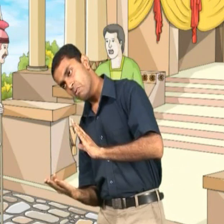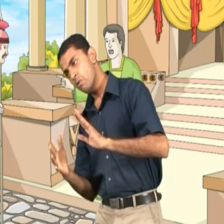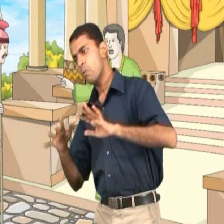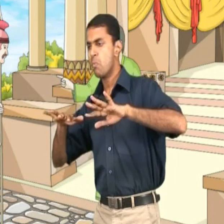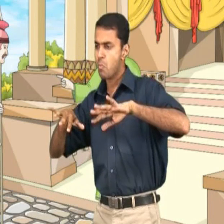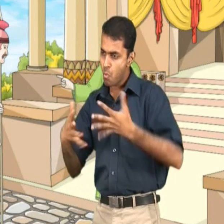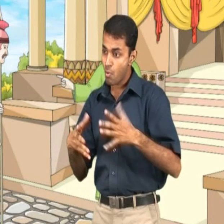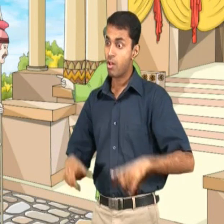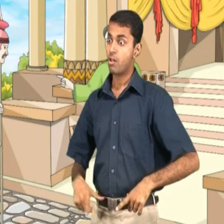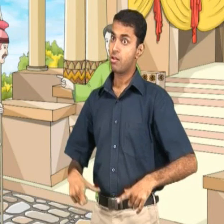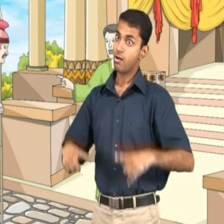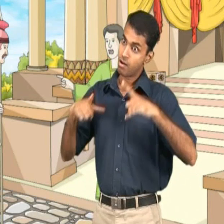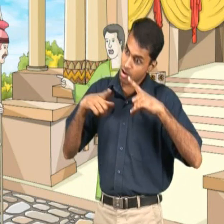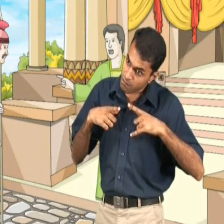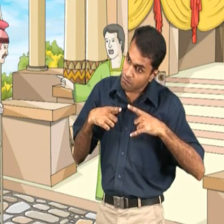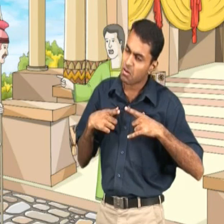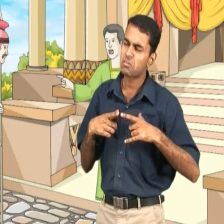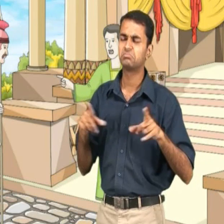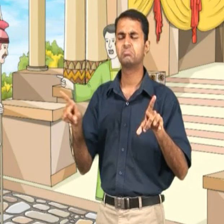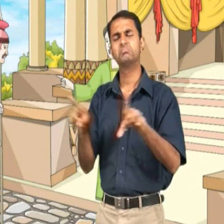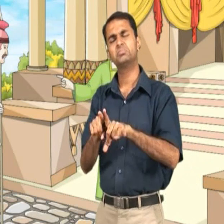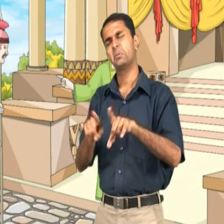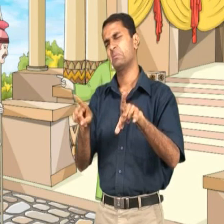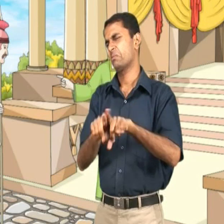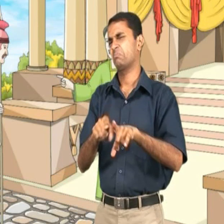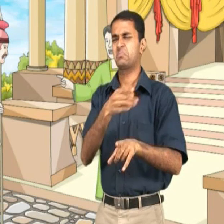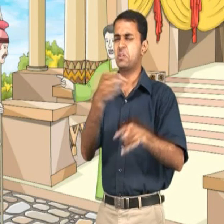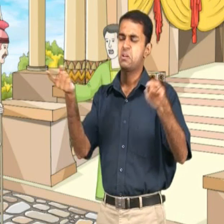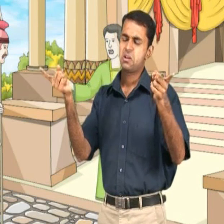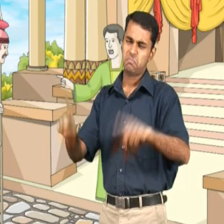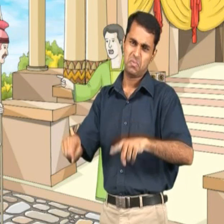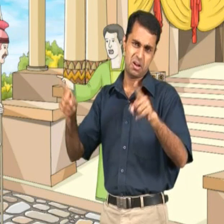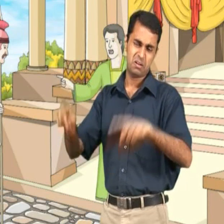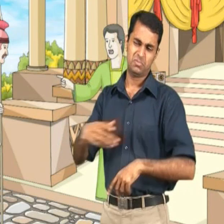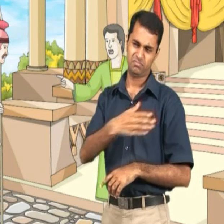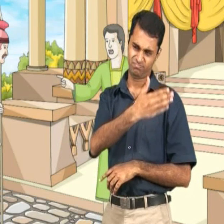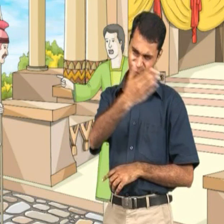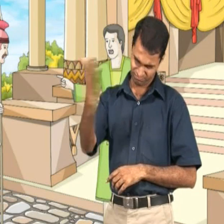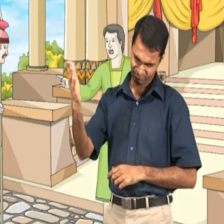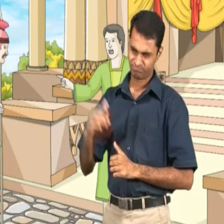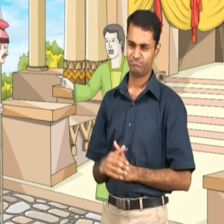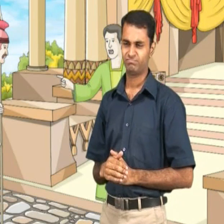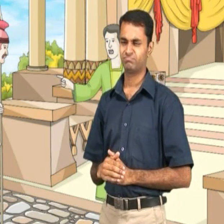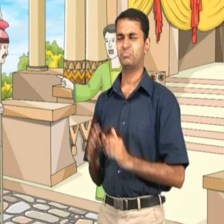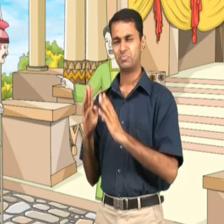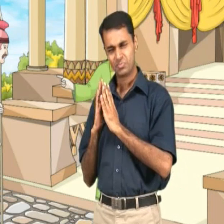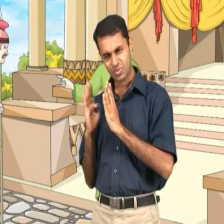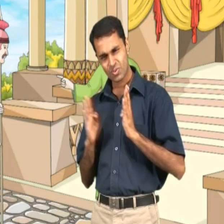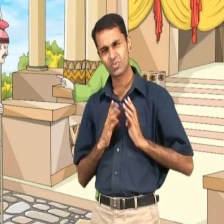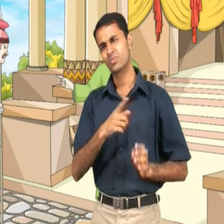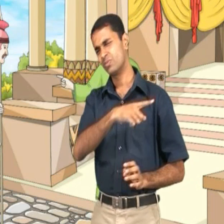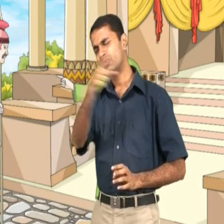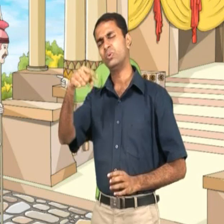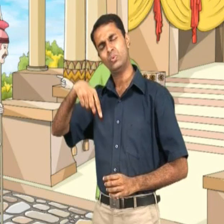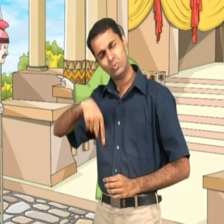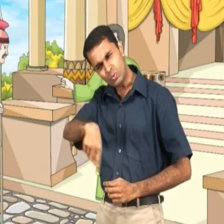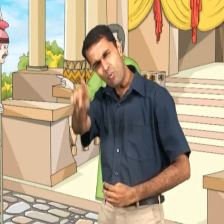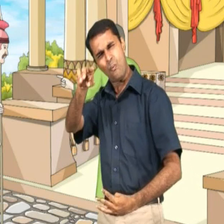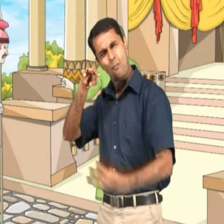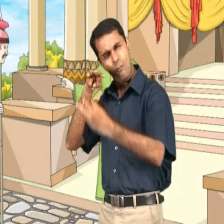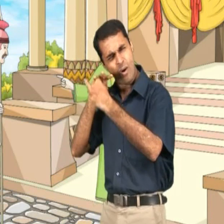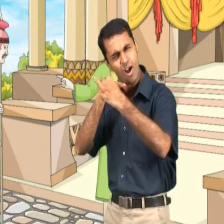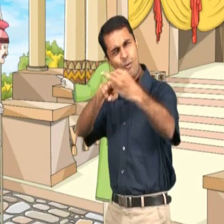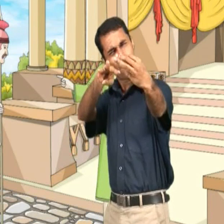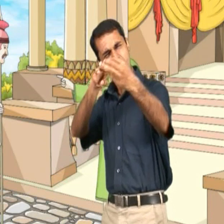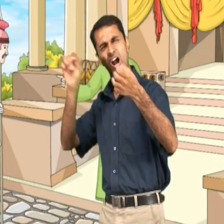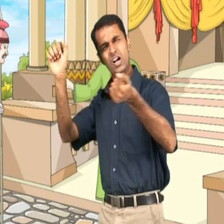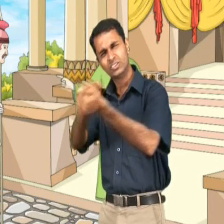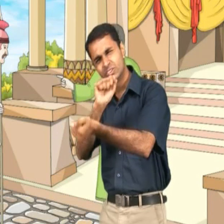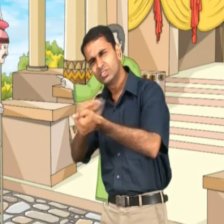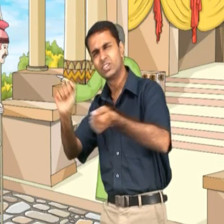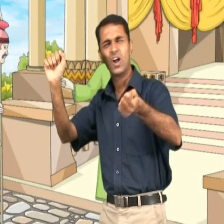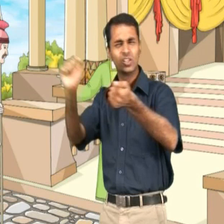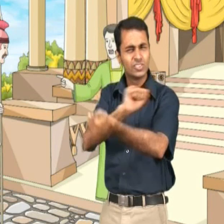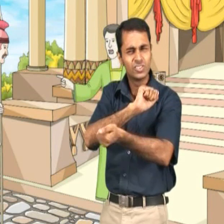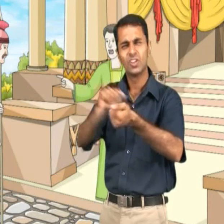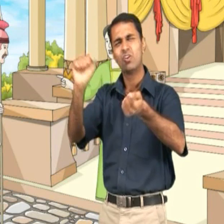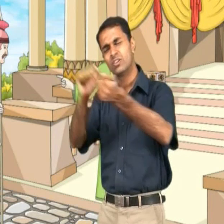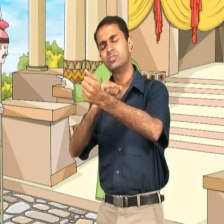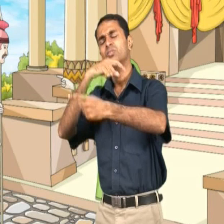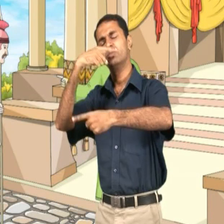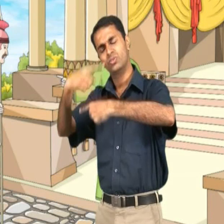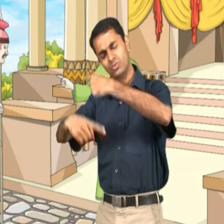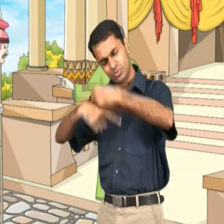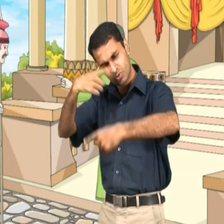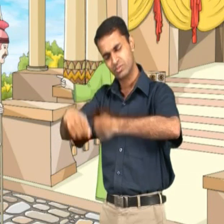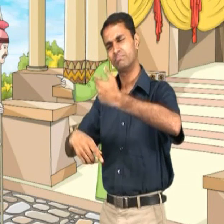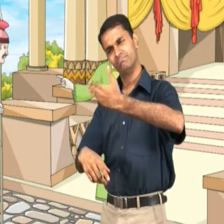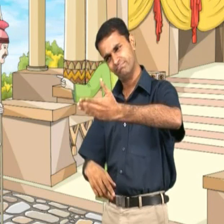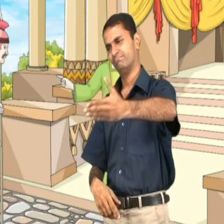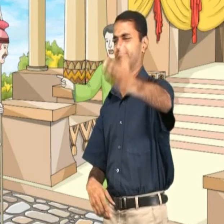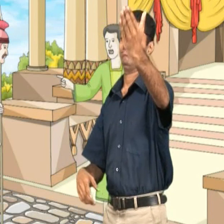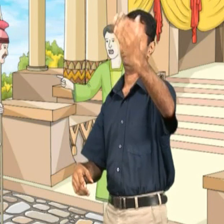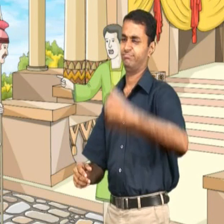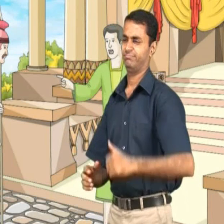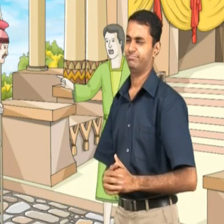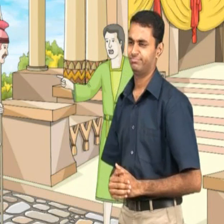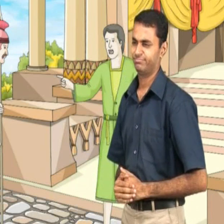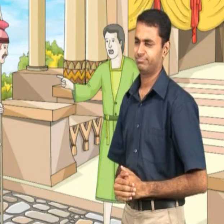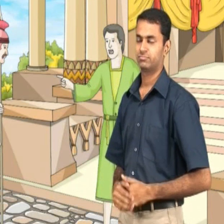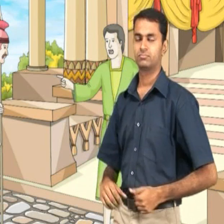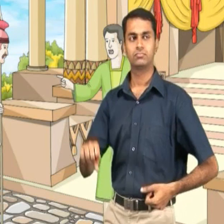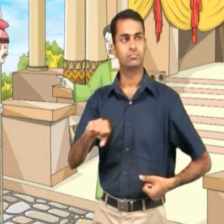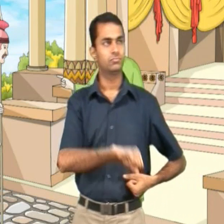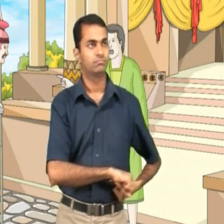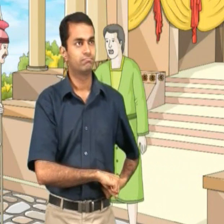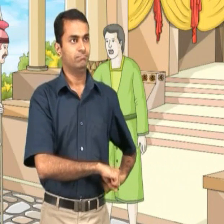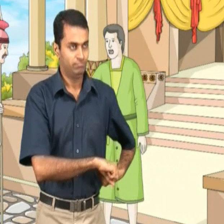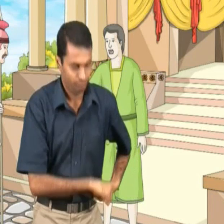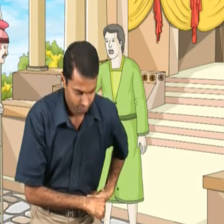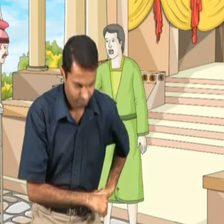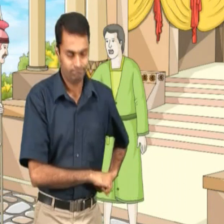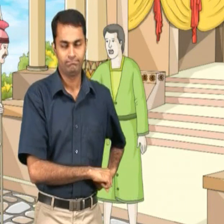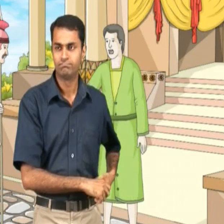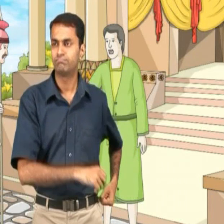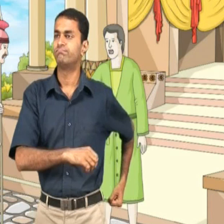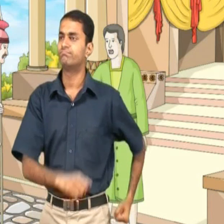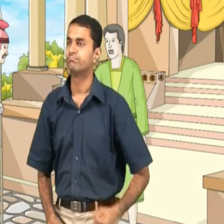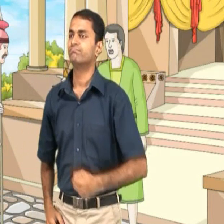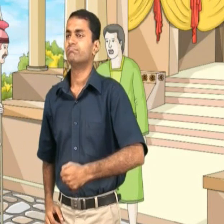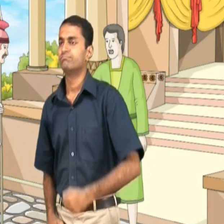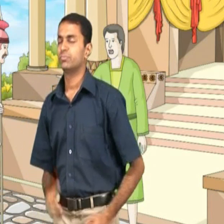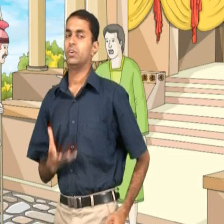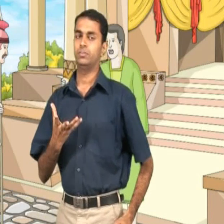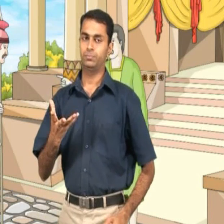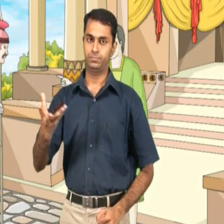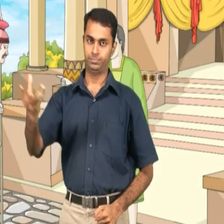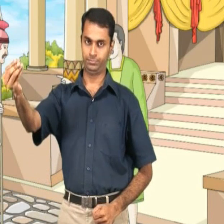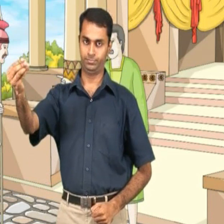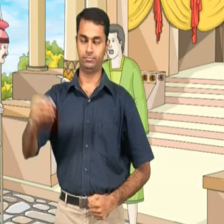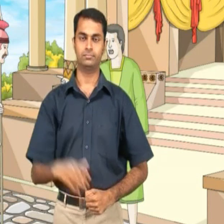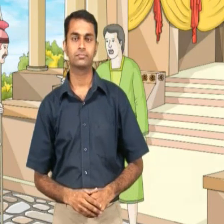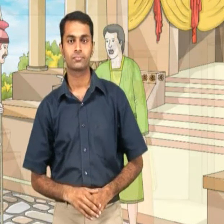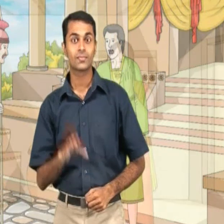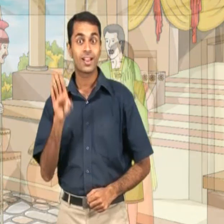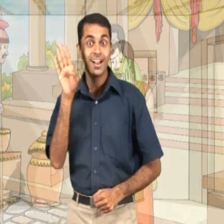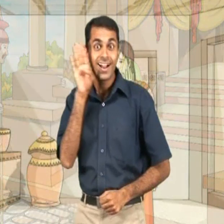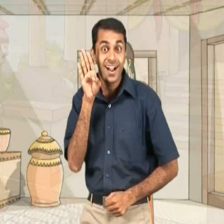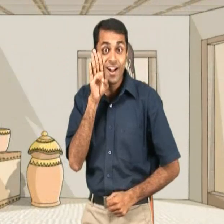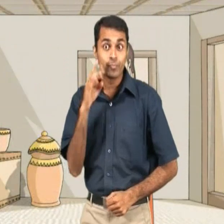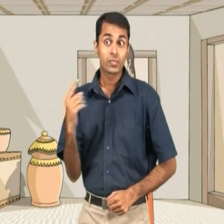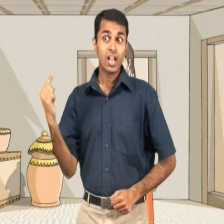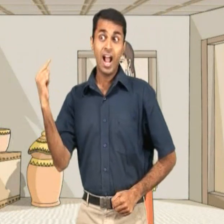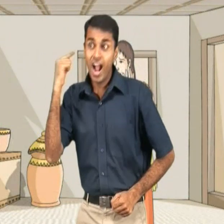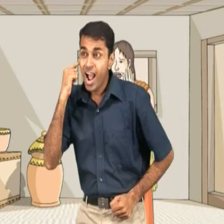Then David told the messenger, “Say this to Joab: ‘Do not let this matter upset you, for the sword devours one as well as another. Strengthen your attack against the city and demolish it.’ Encourage him with these words.”